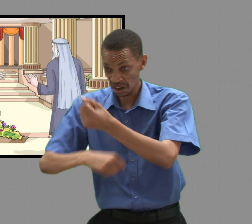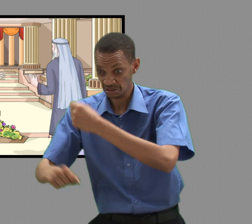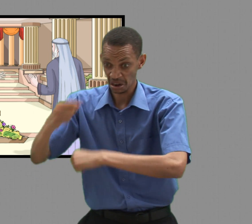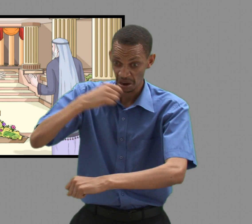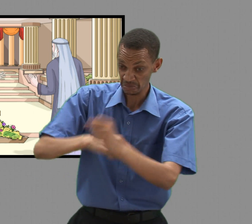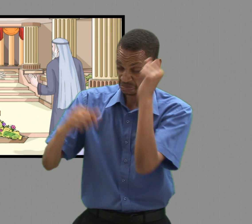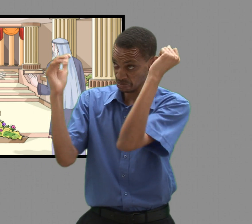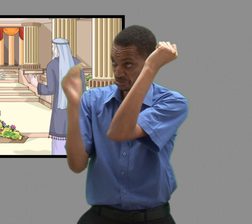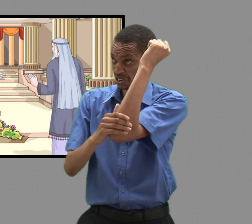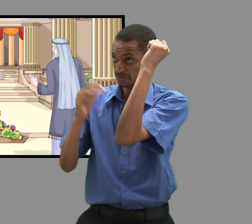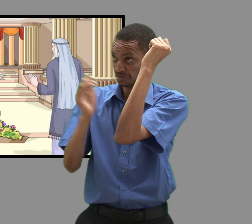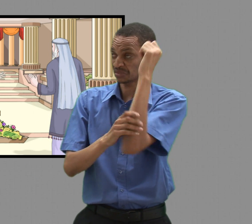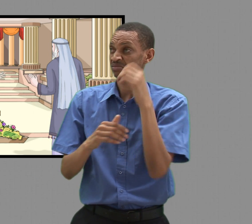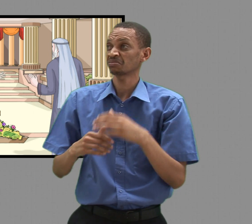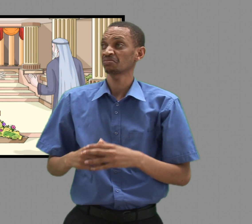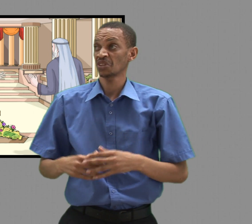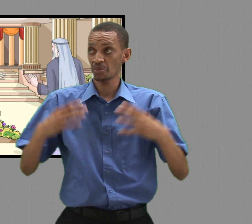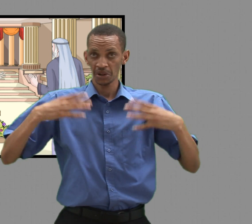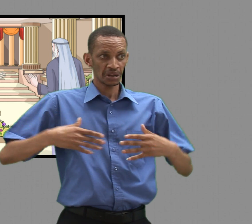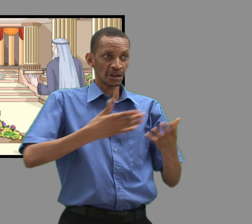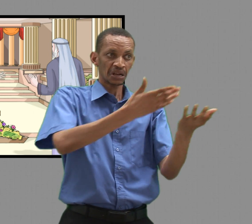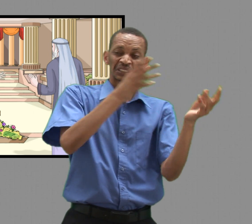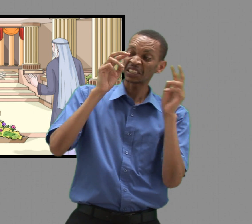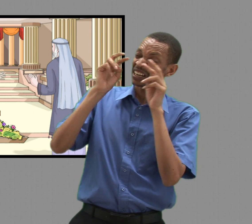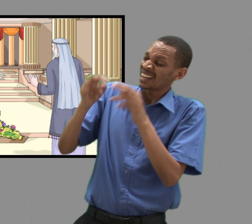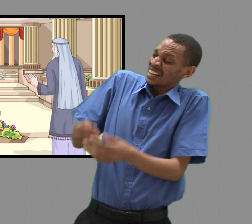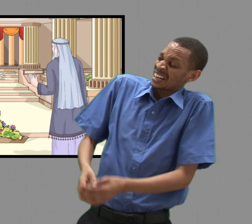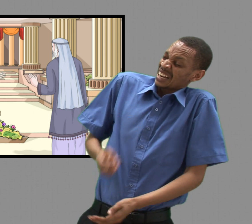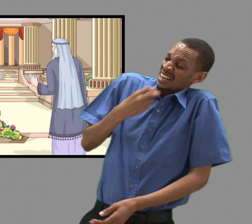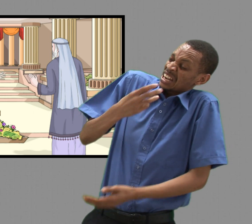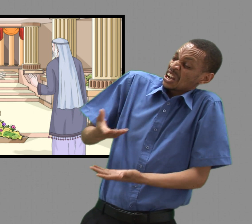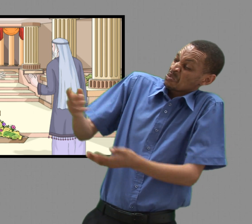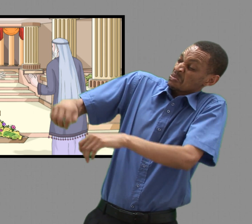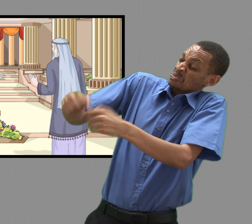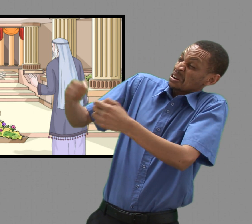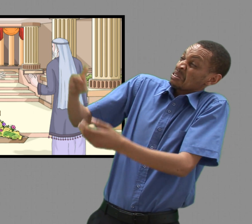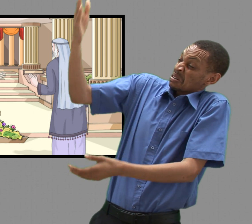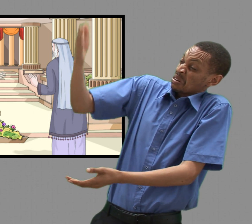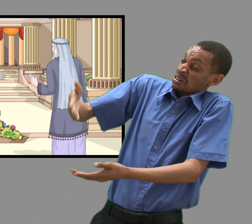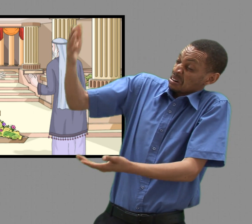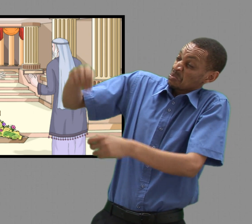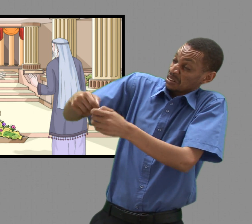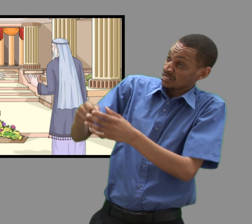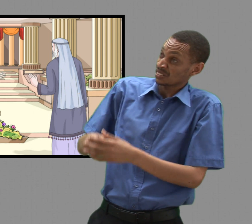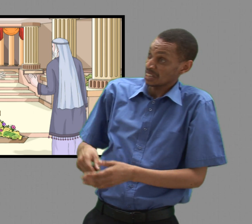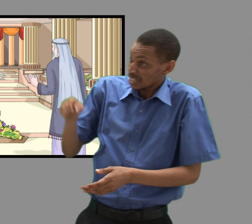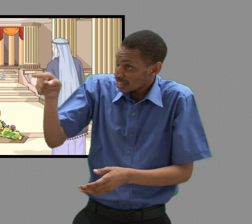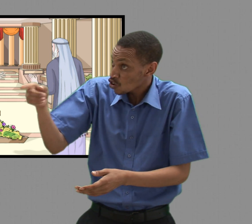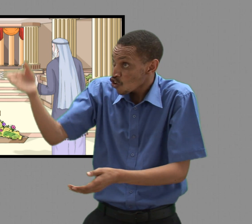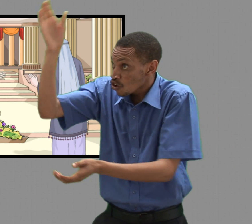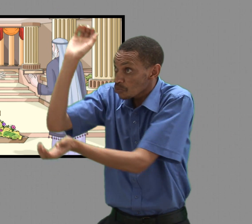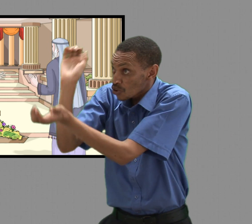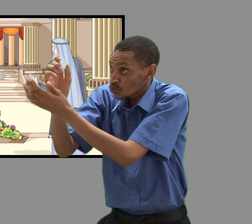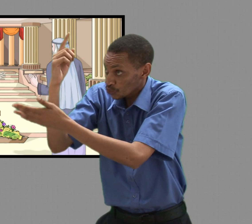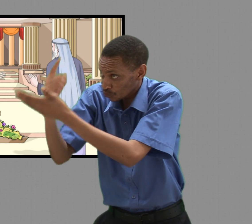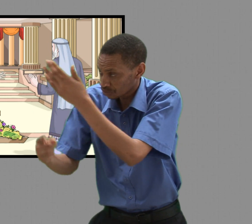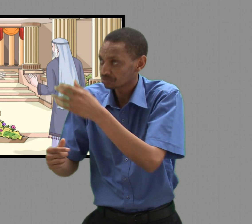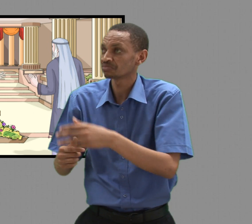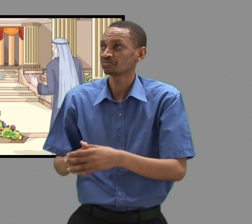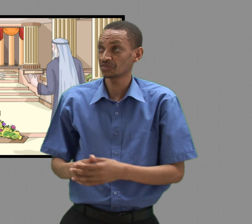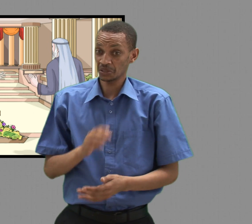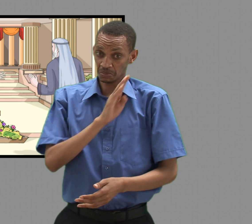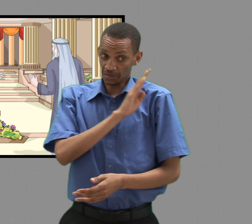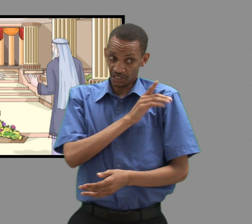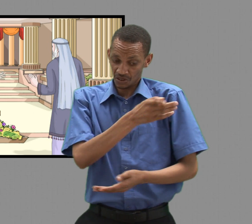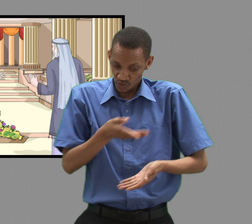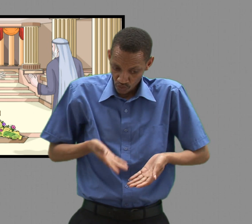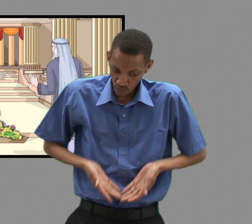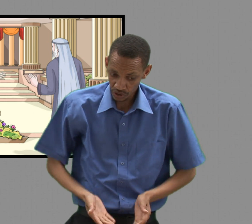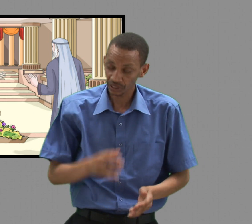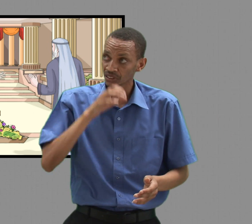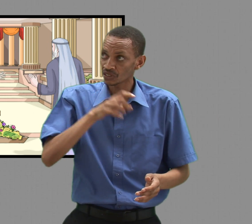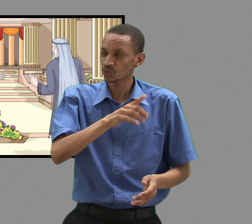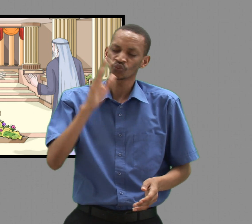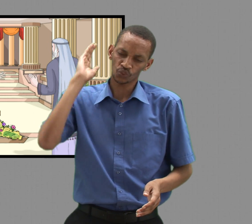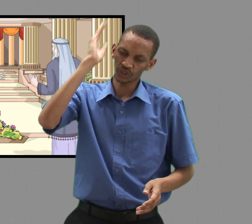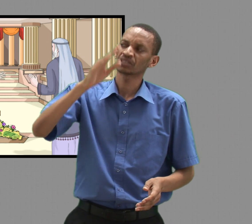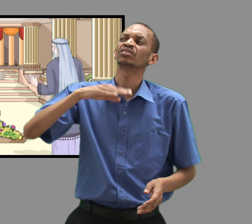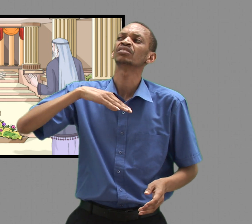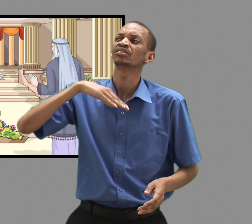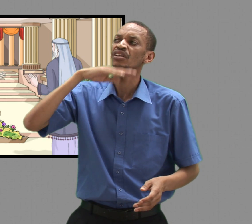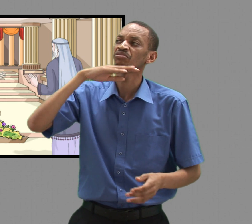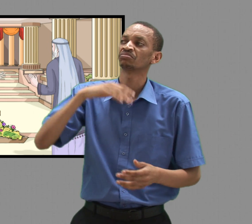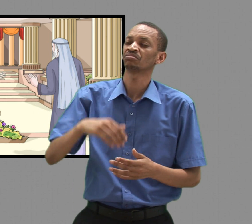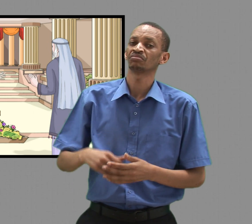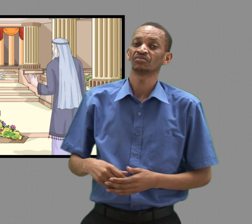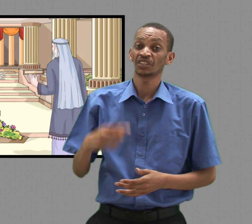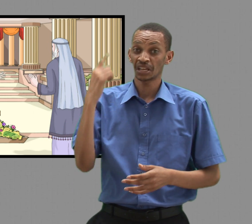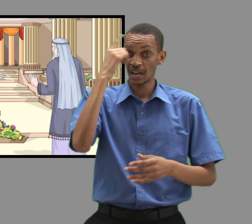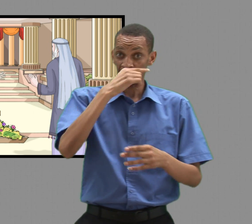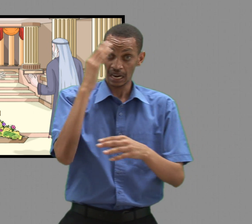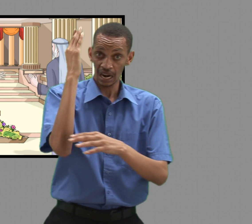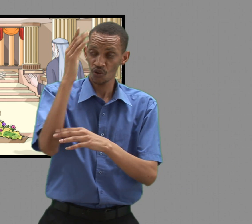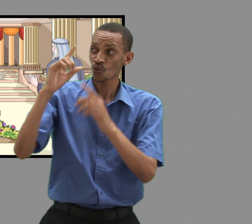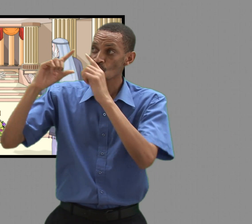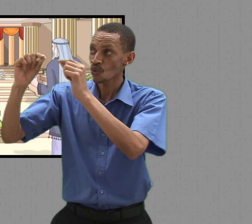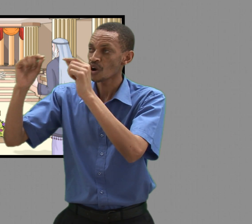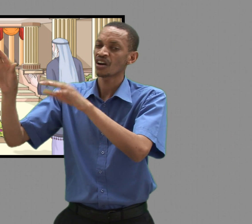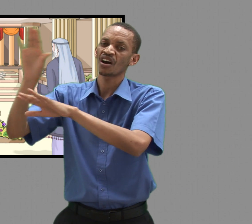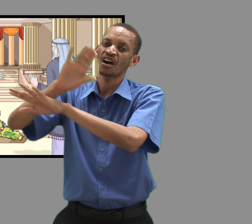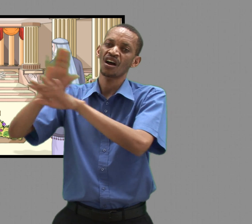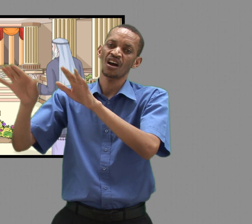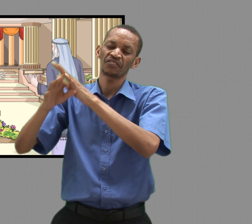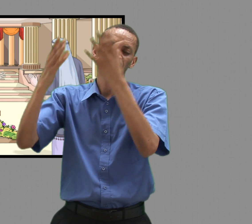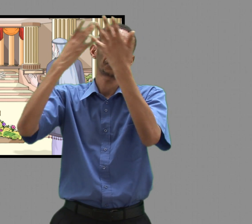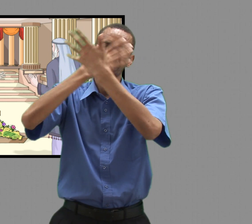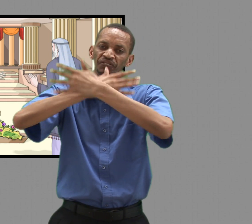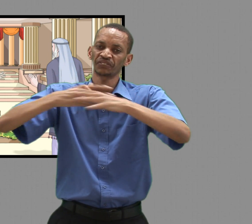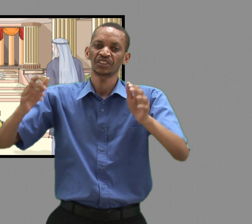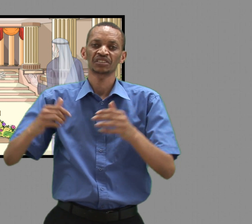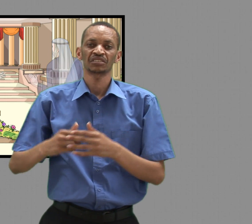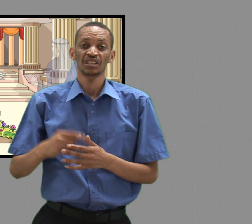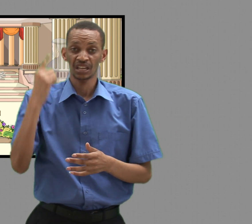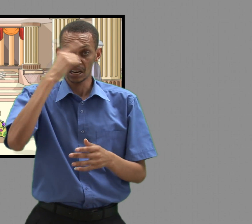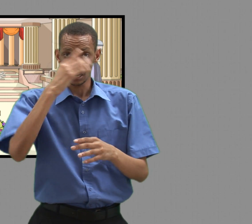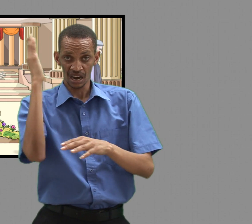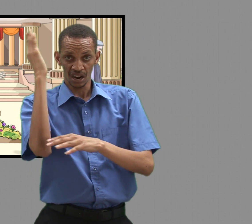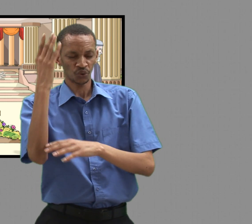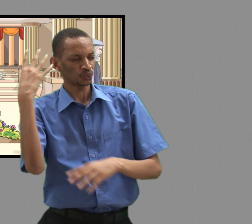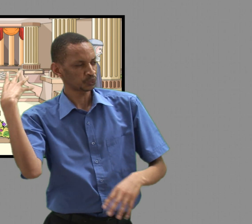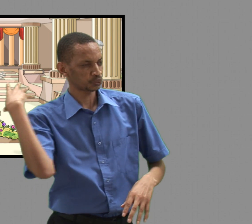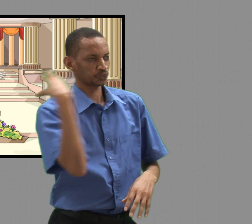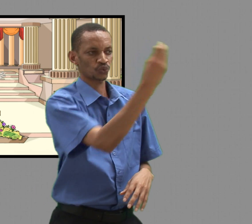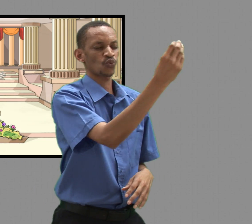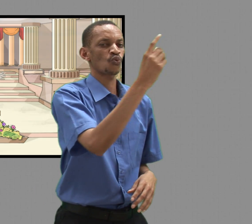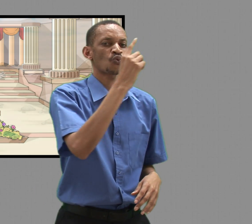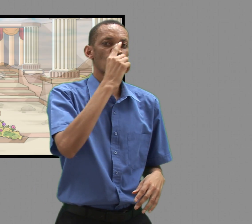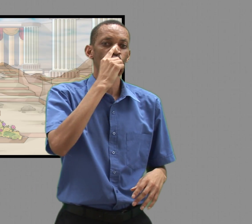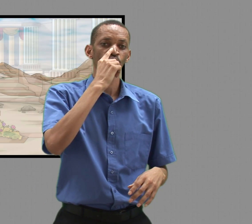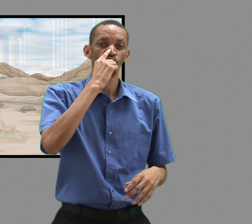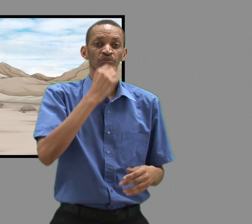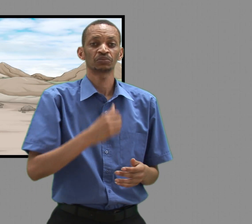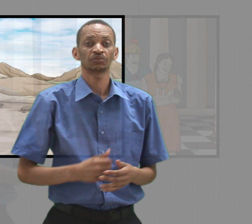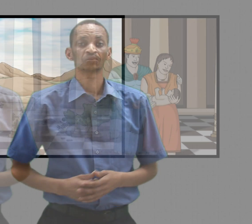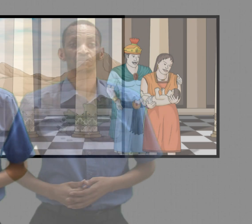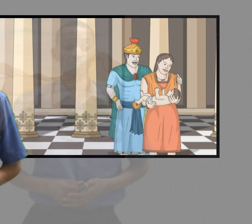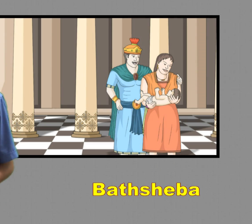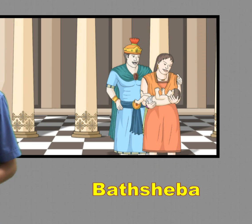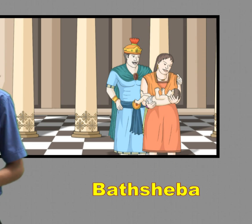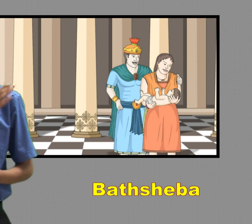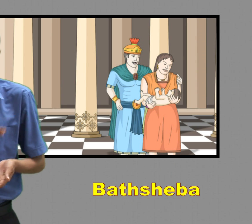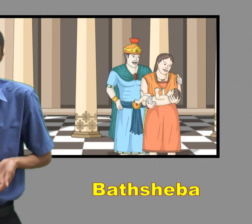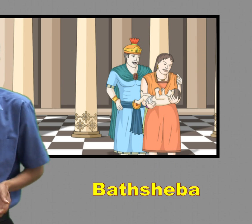“You will not die. Nevertheless, because by this deed you have shown utter contempt for the word of the LORD, the son born to you will surely die.”